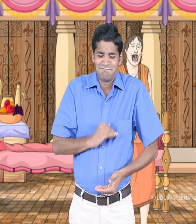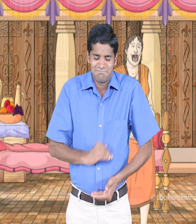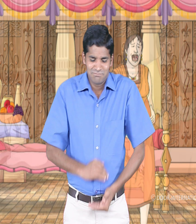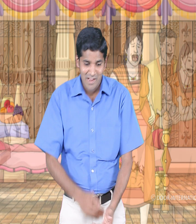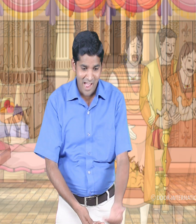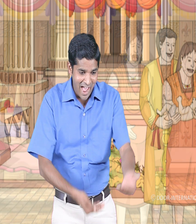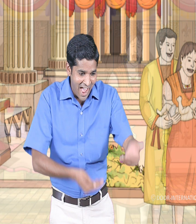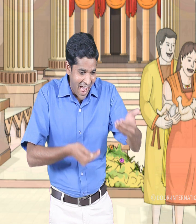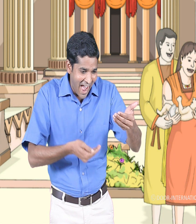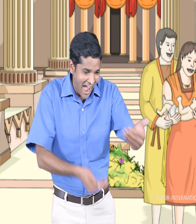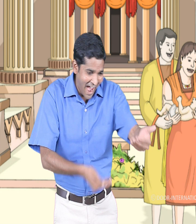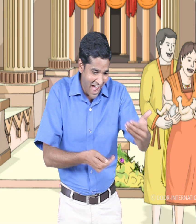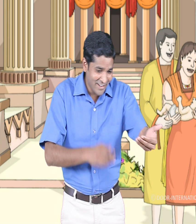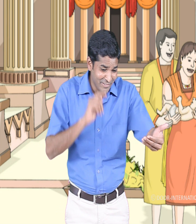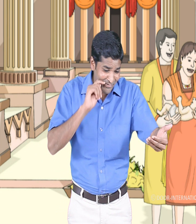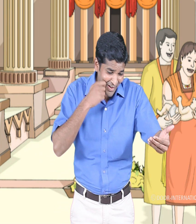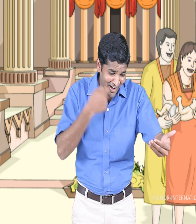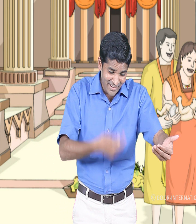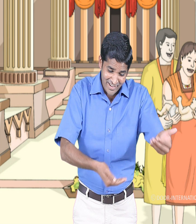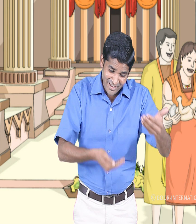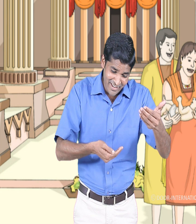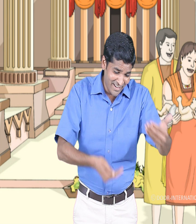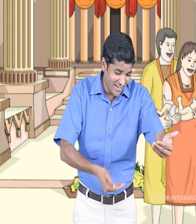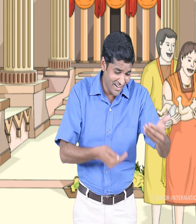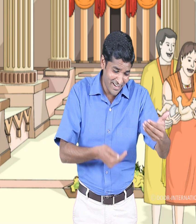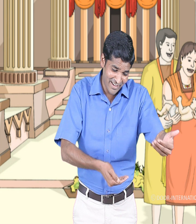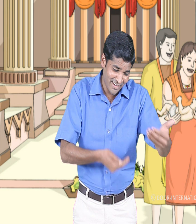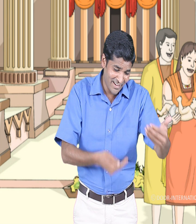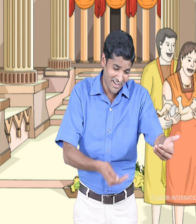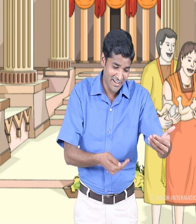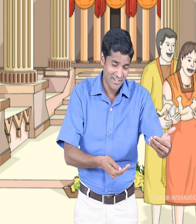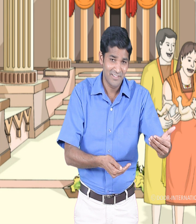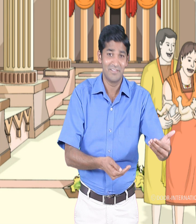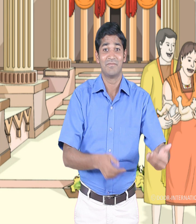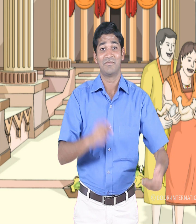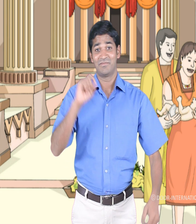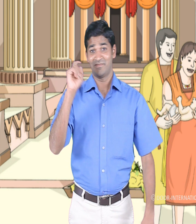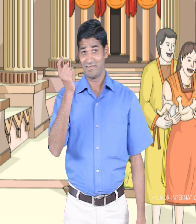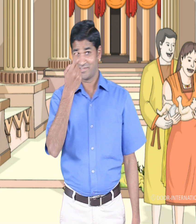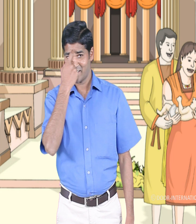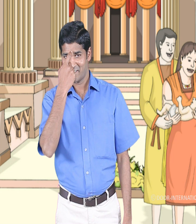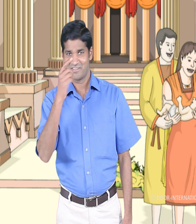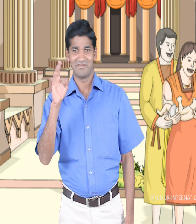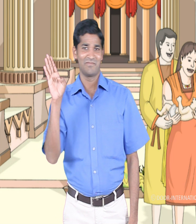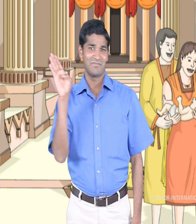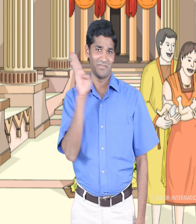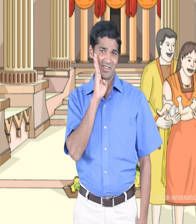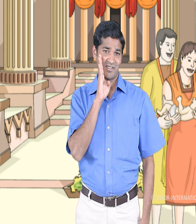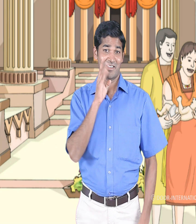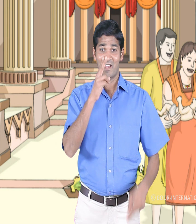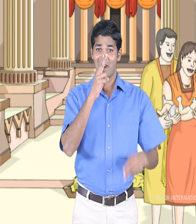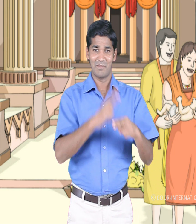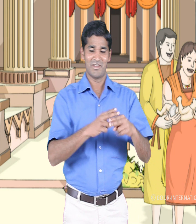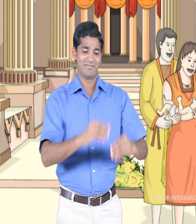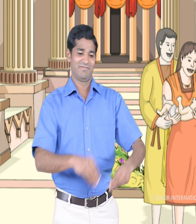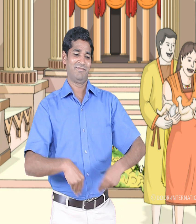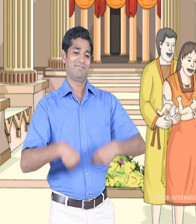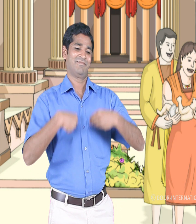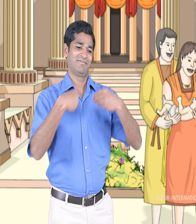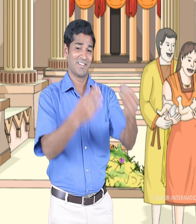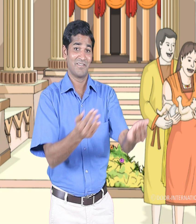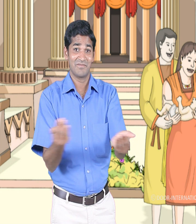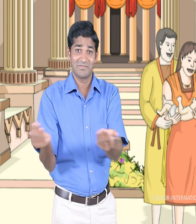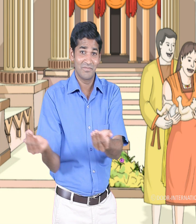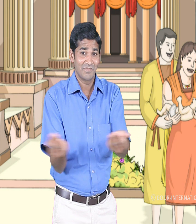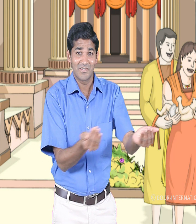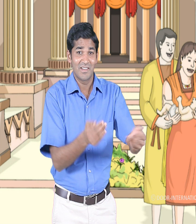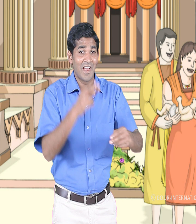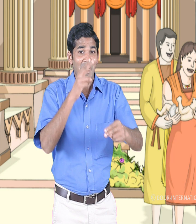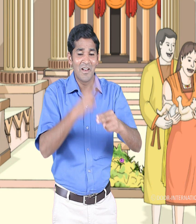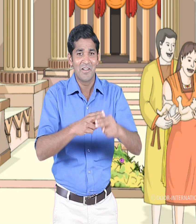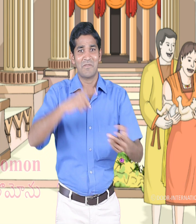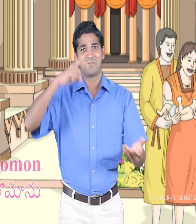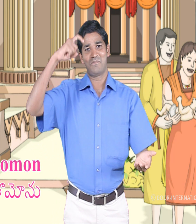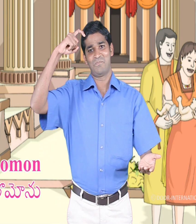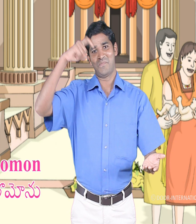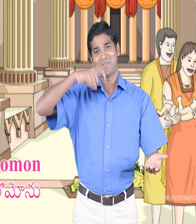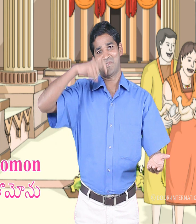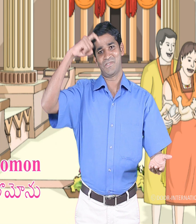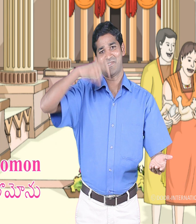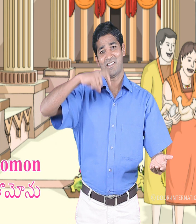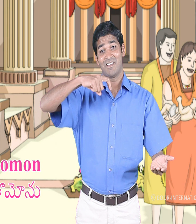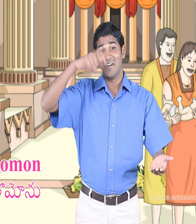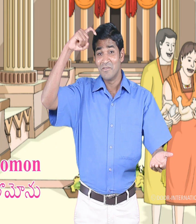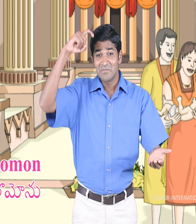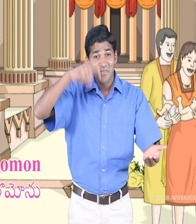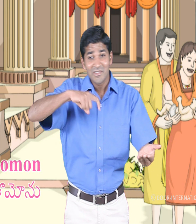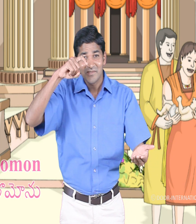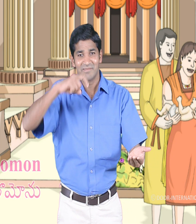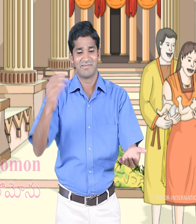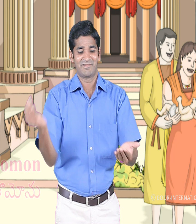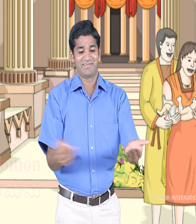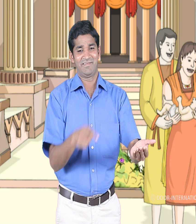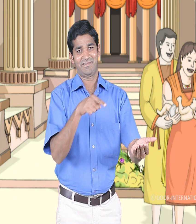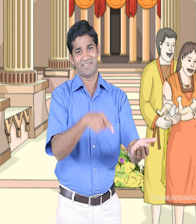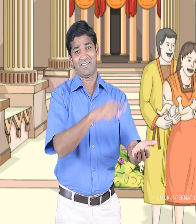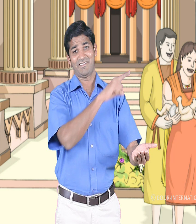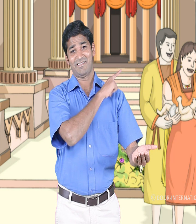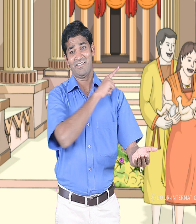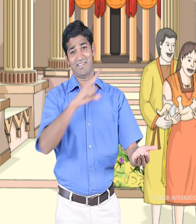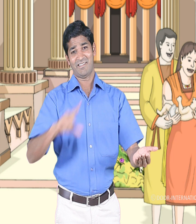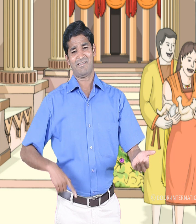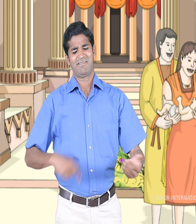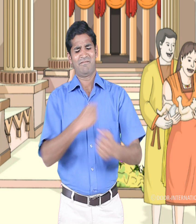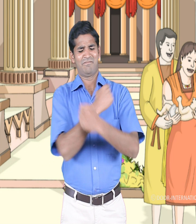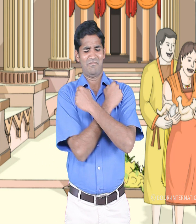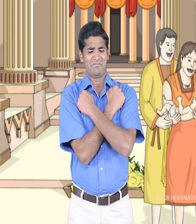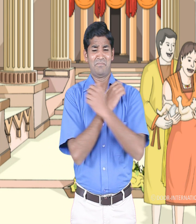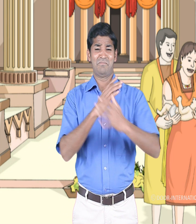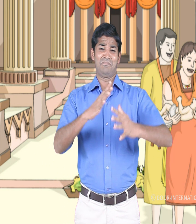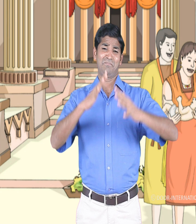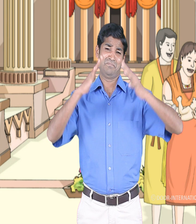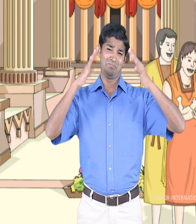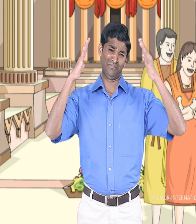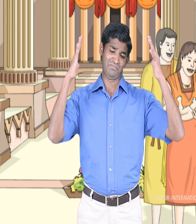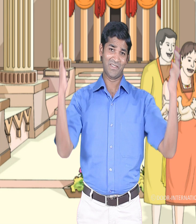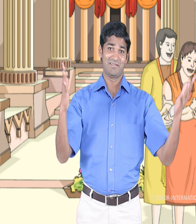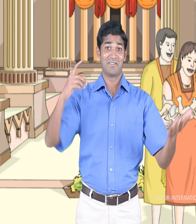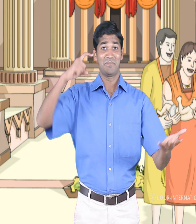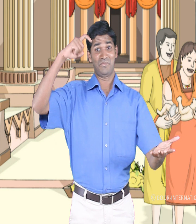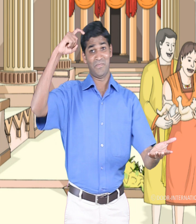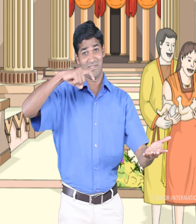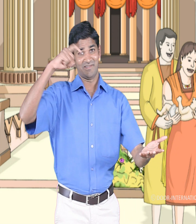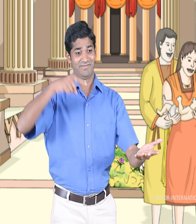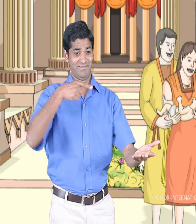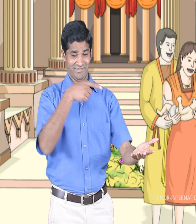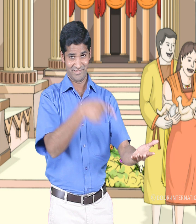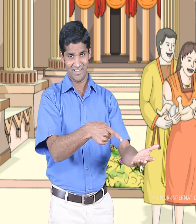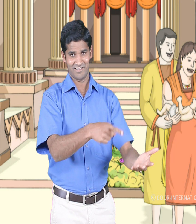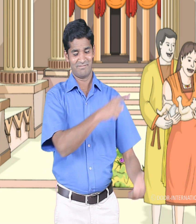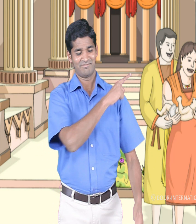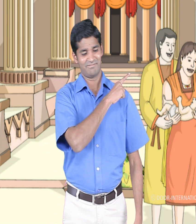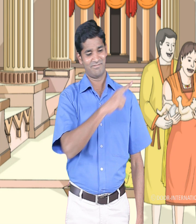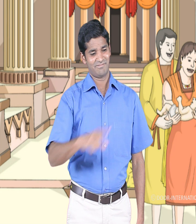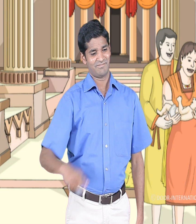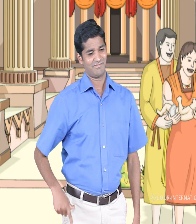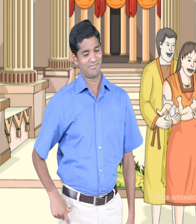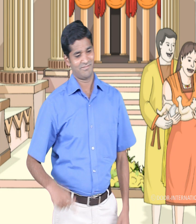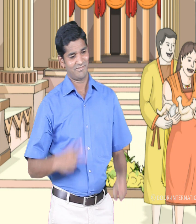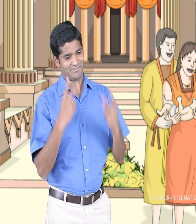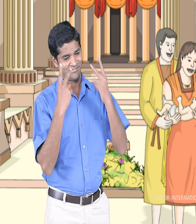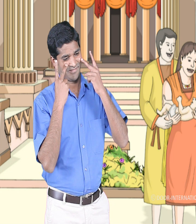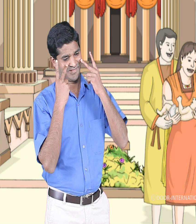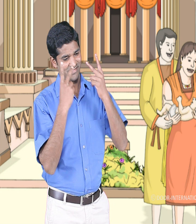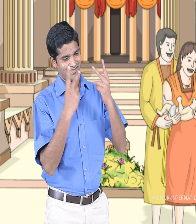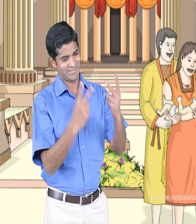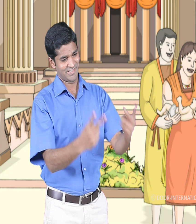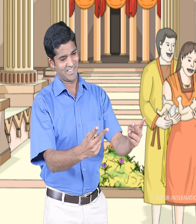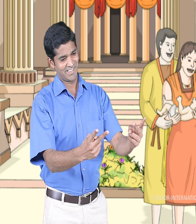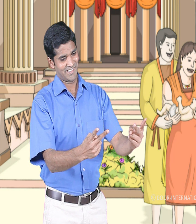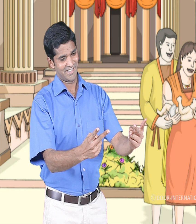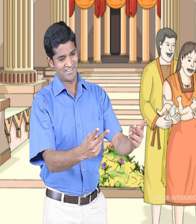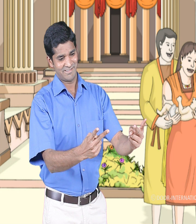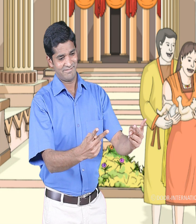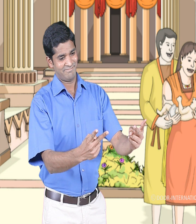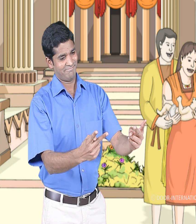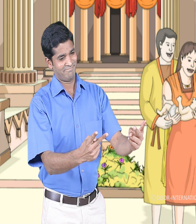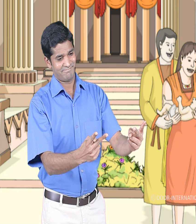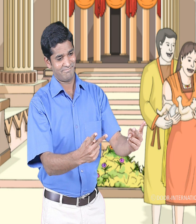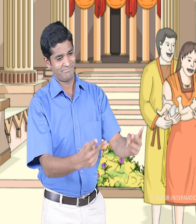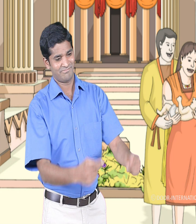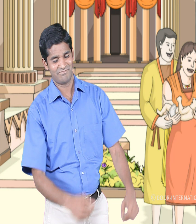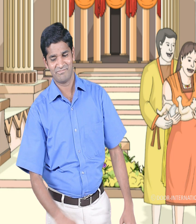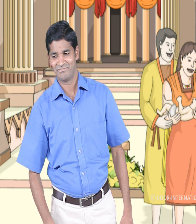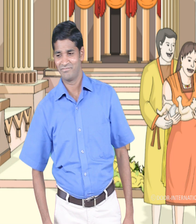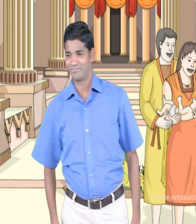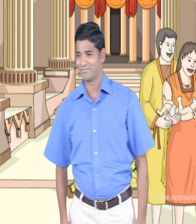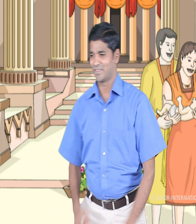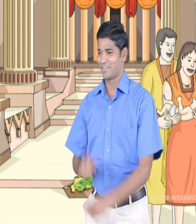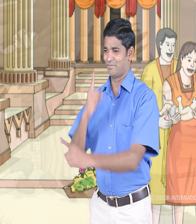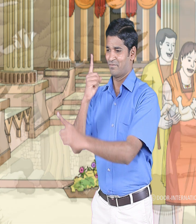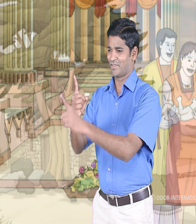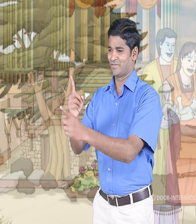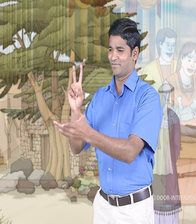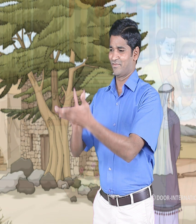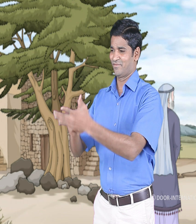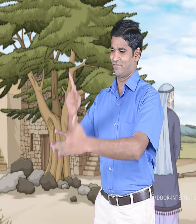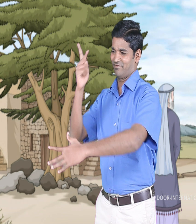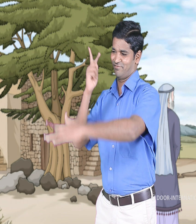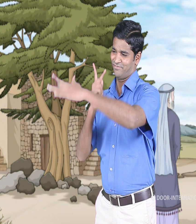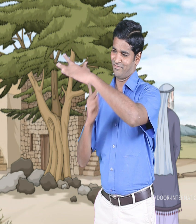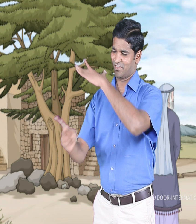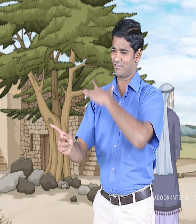So she gave birth to a son, and they named him Solomon.